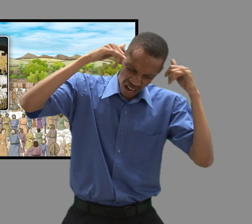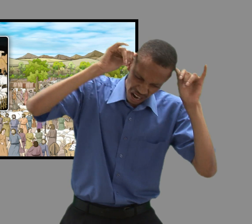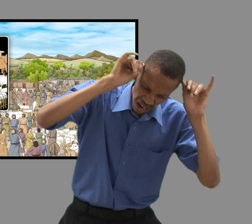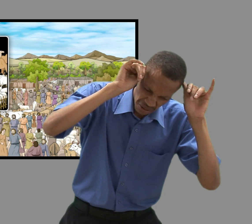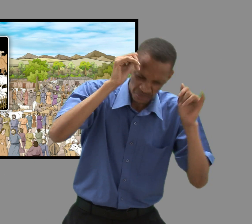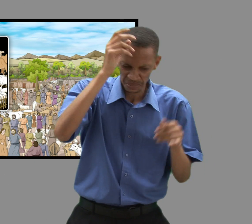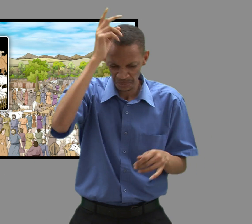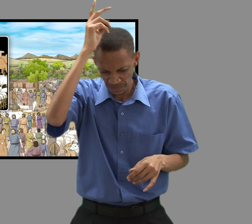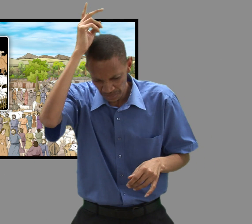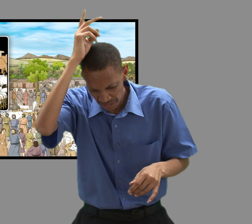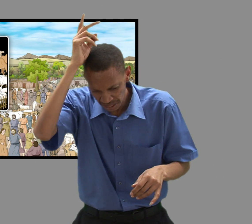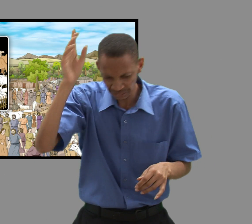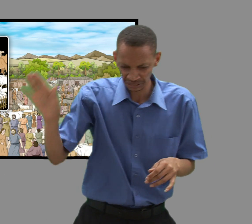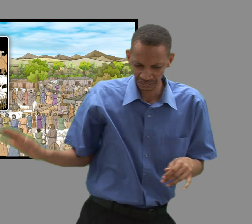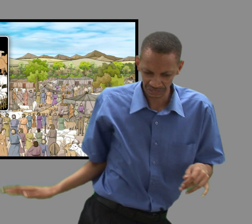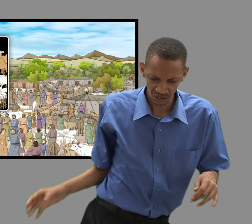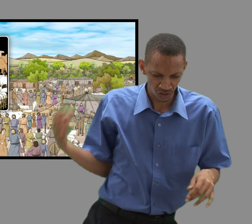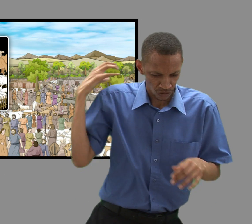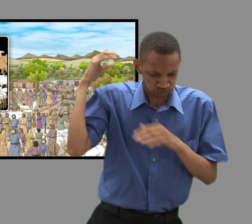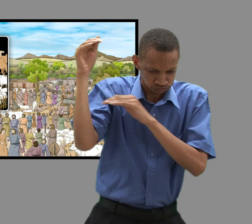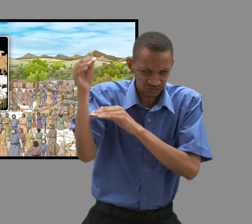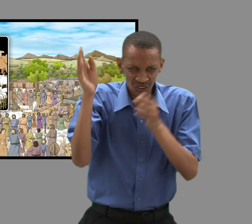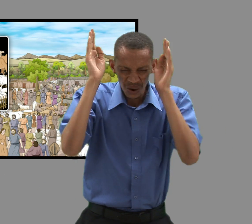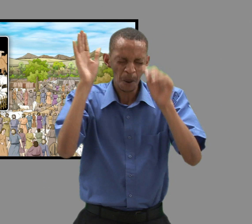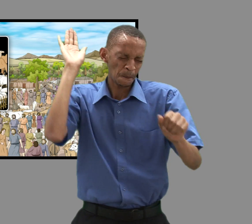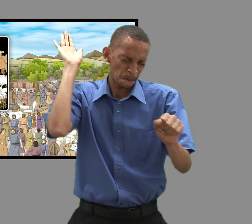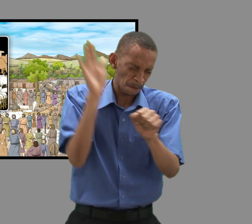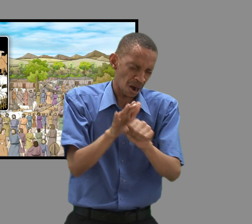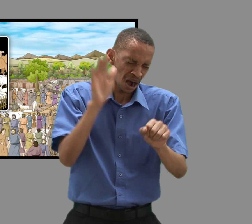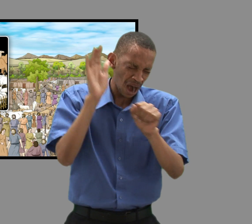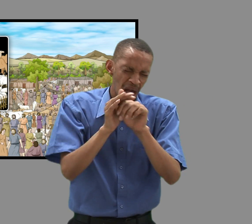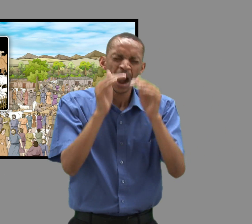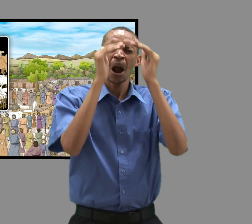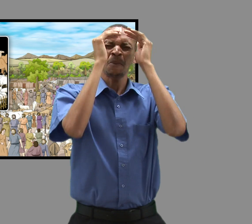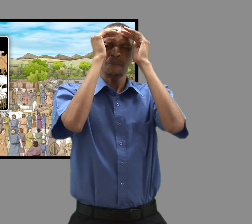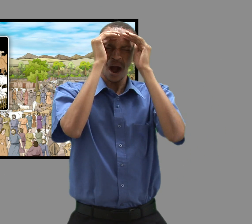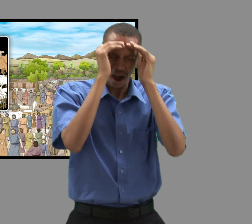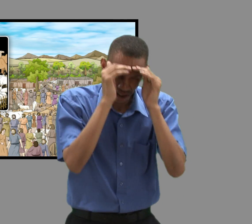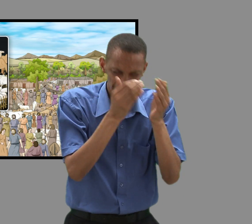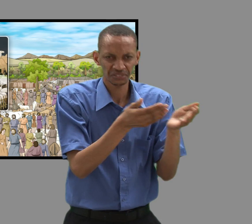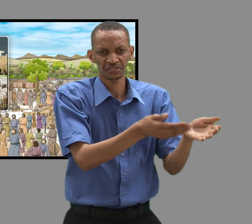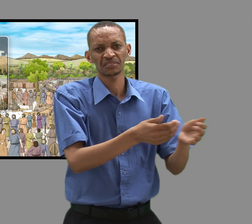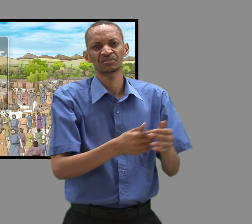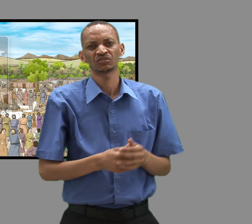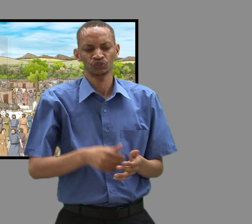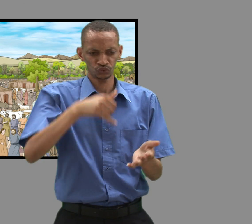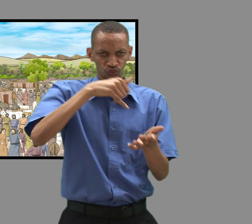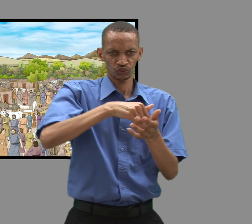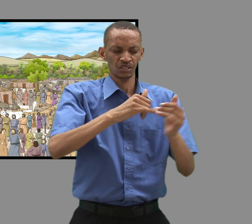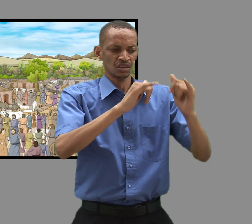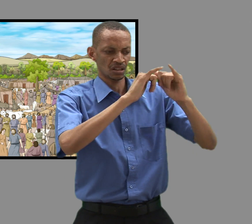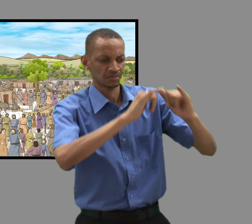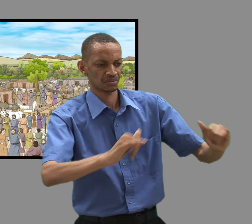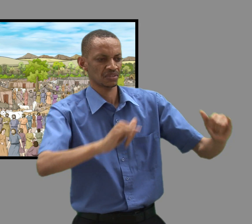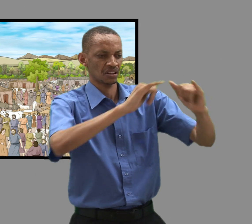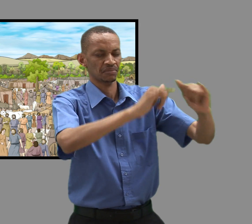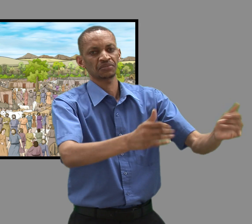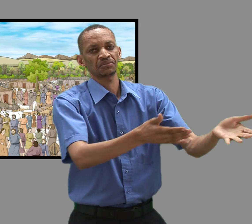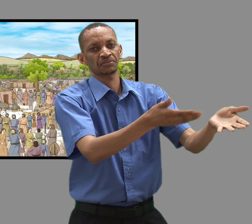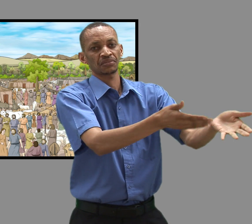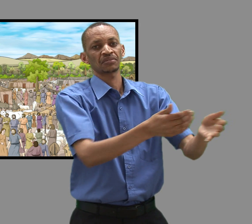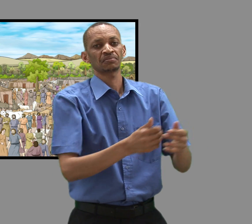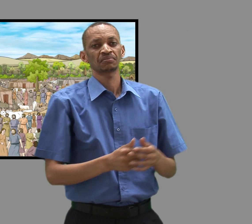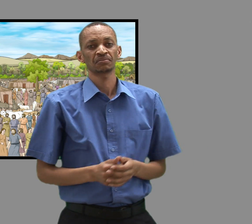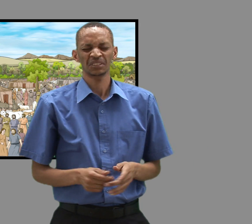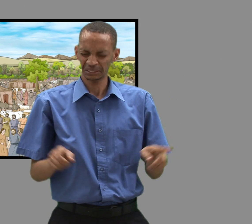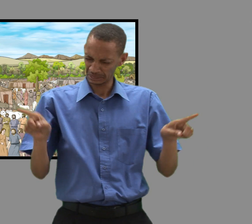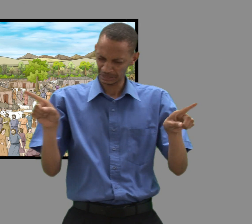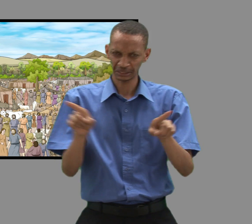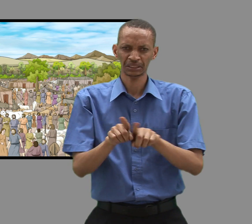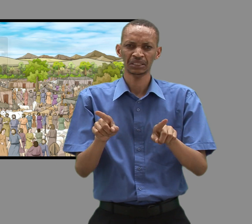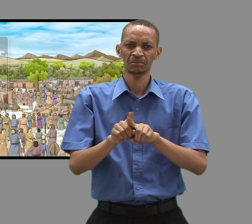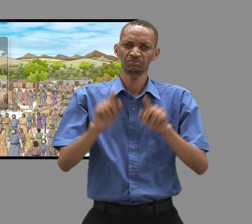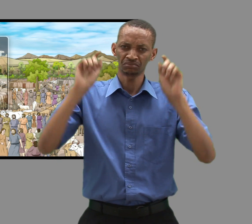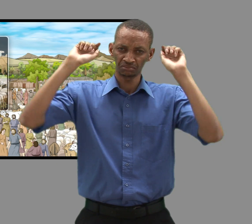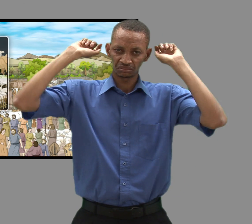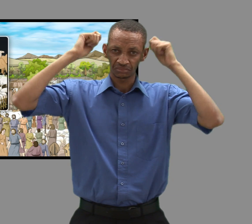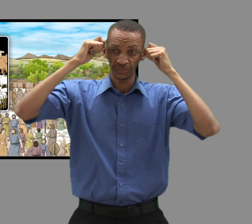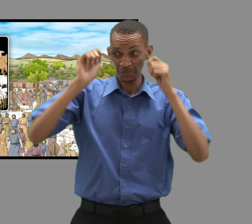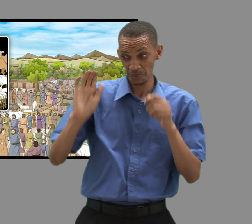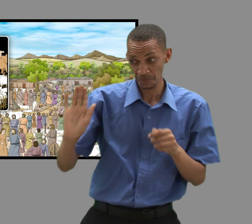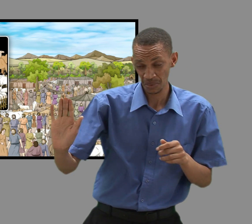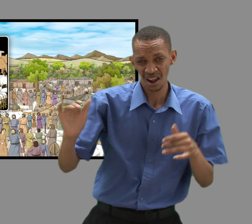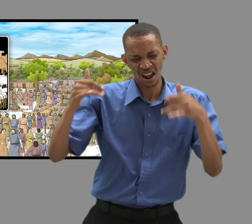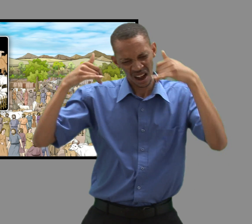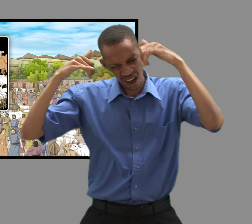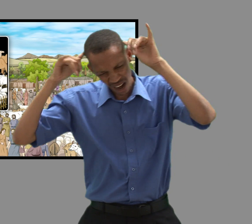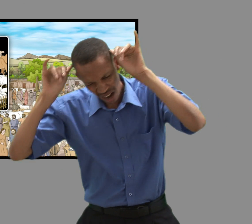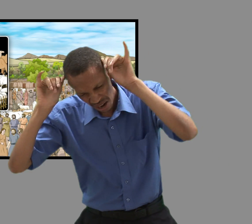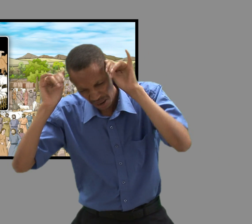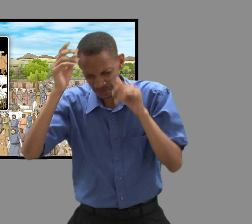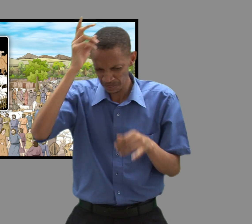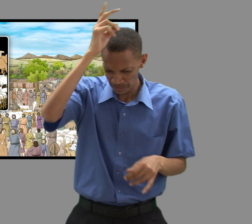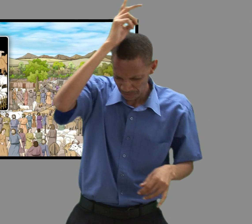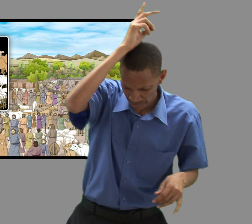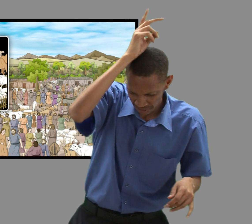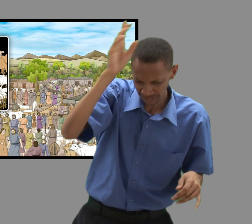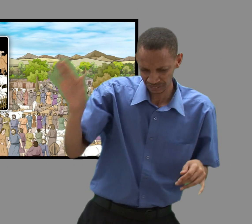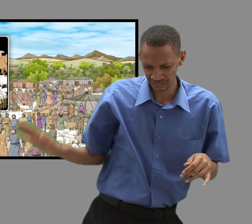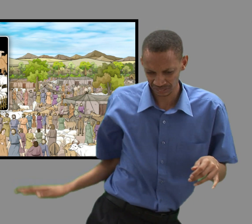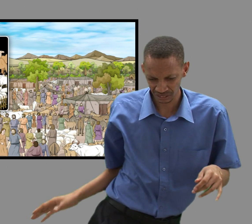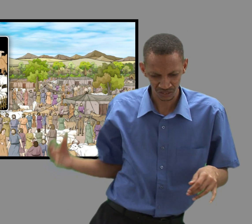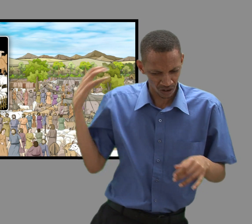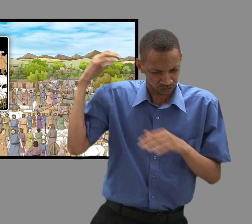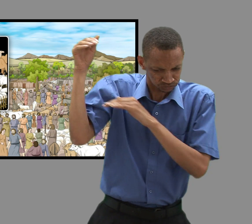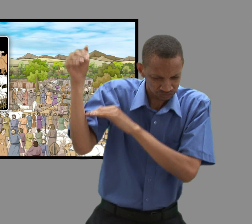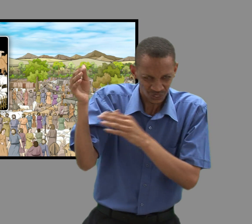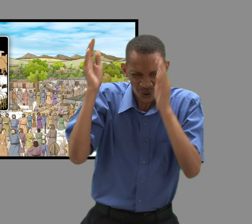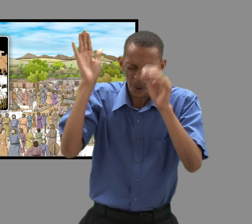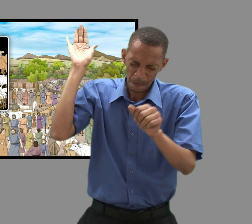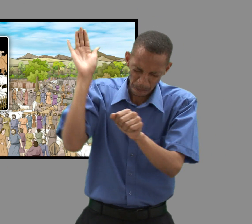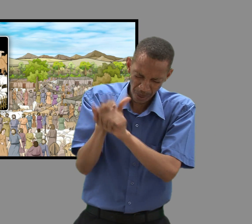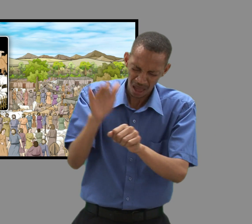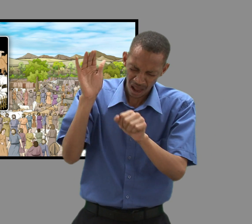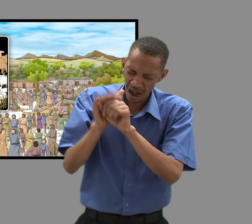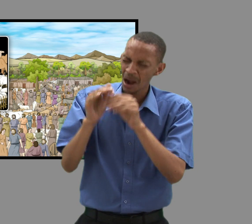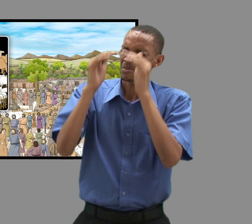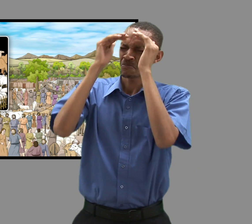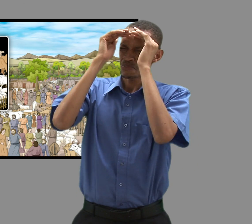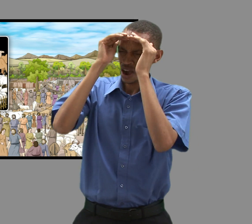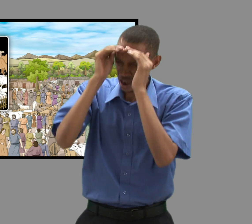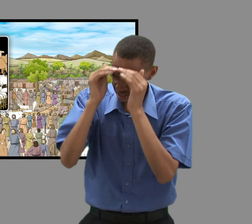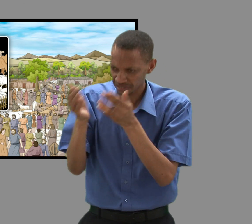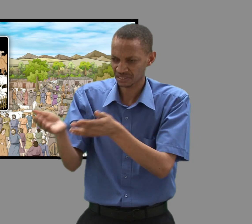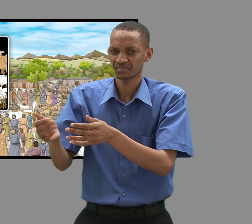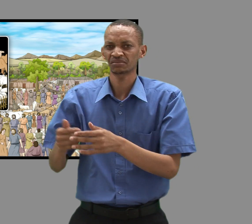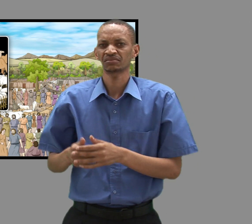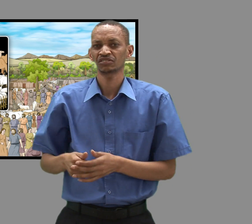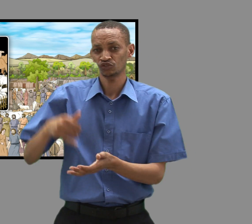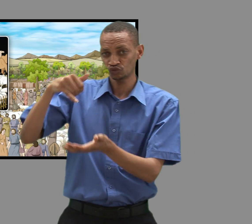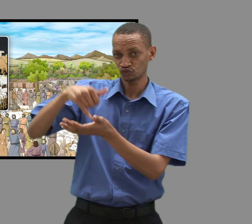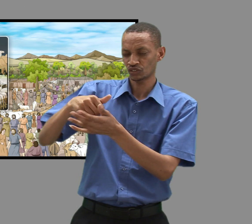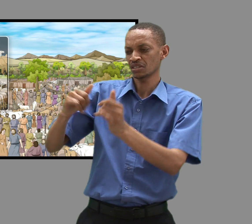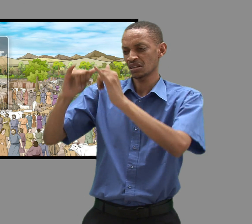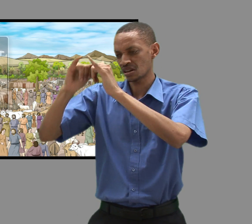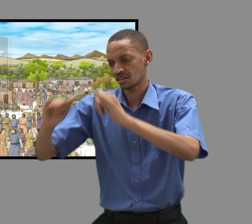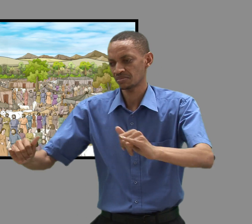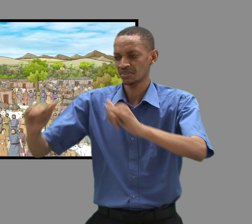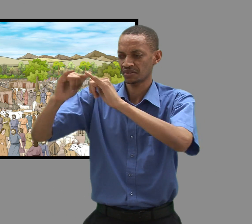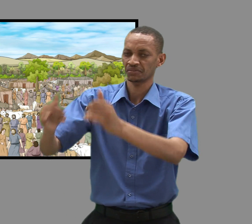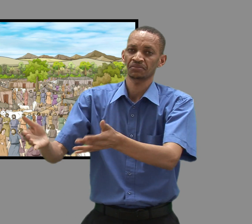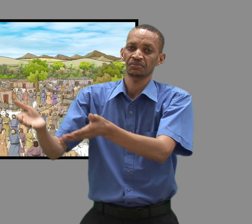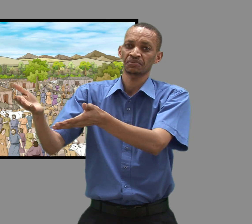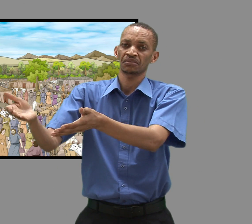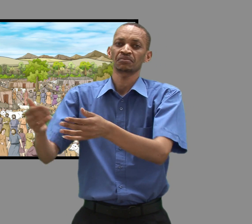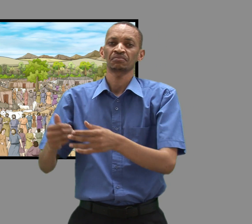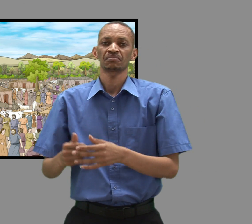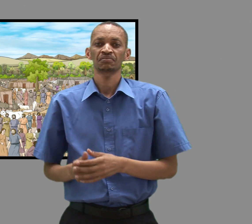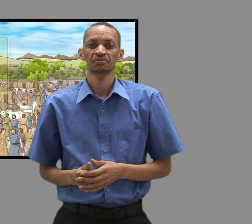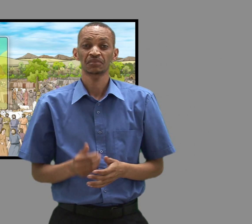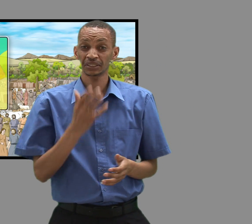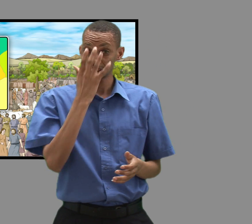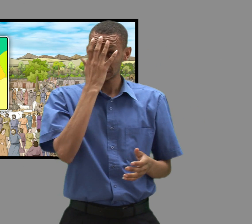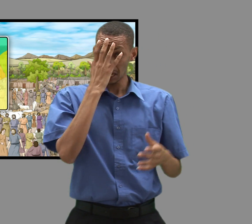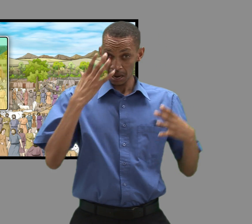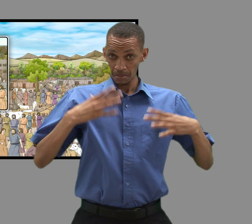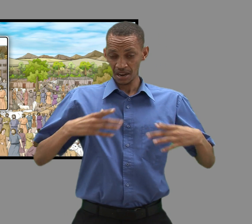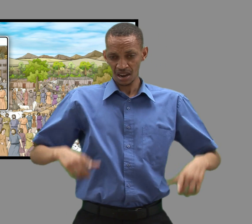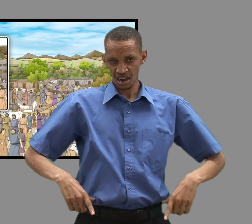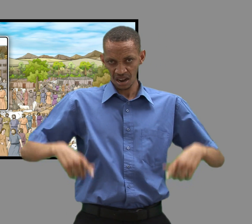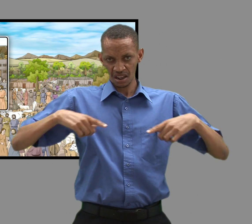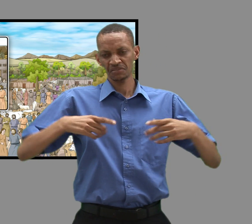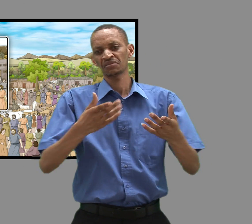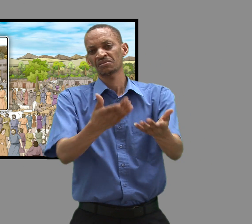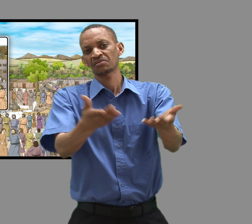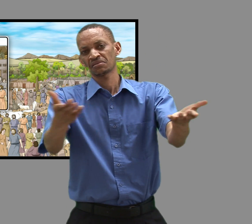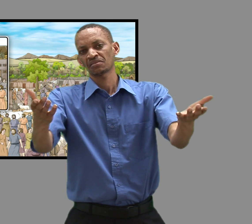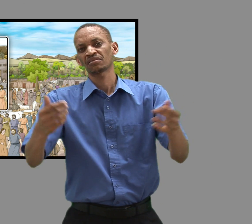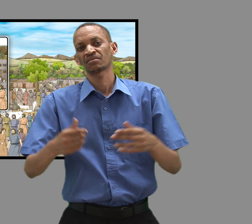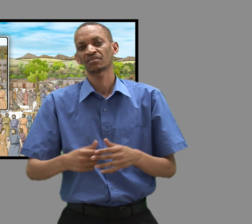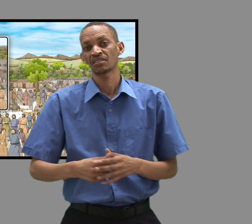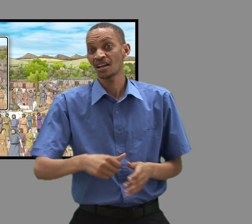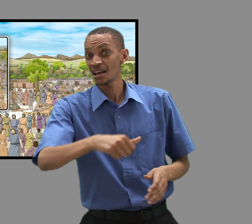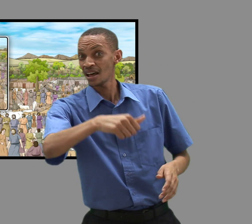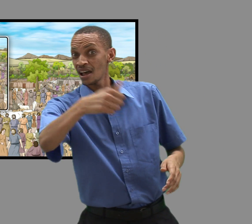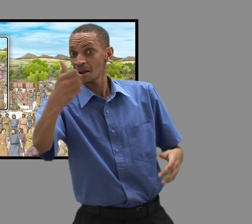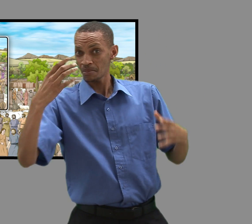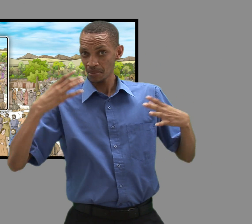But the land was unable to support both of them while they stayed together, for they had so many possessions that they were unable to coexist.